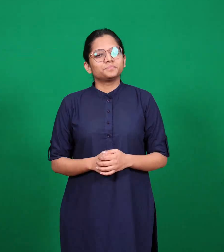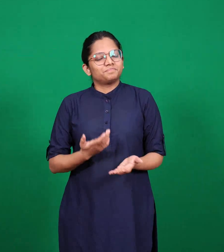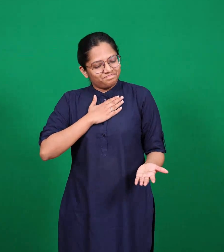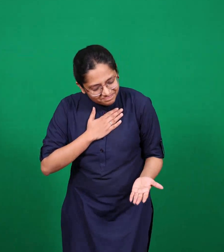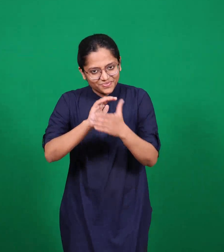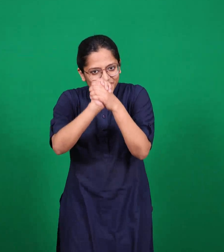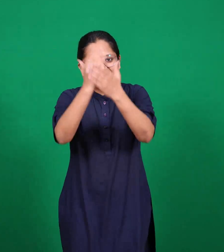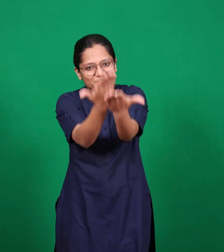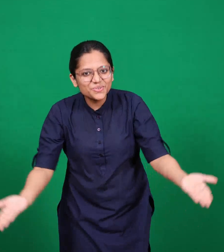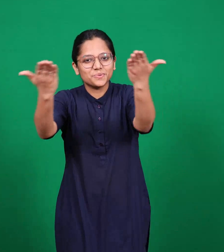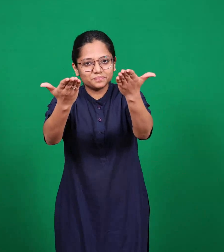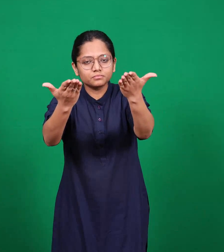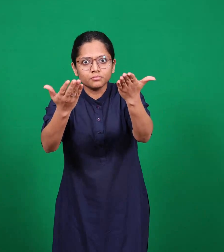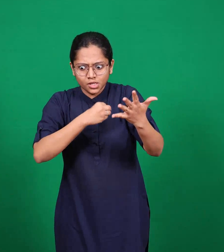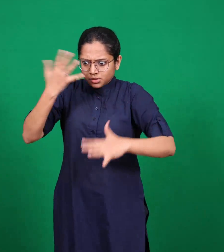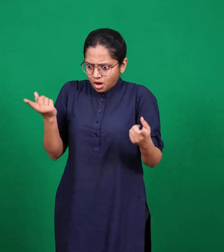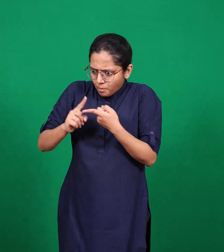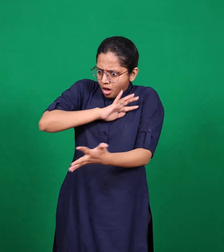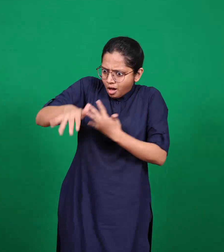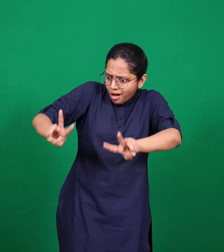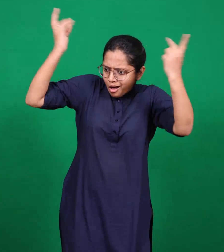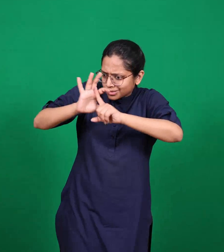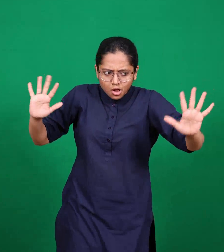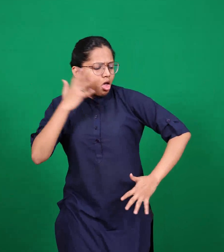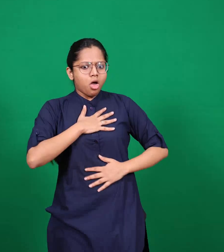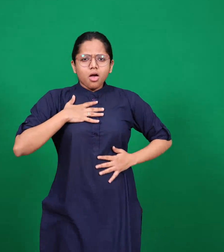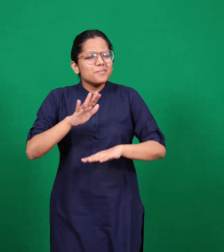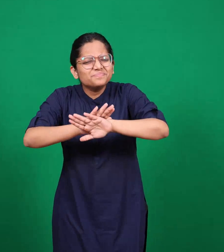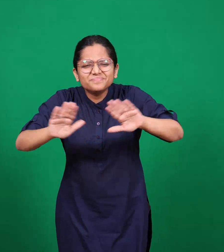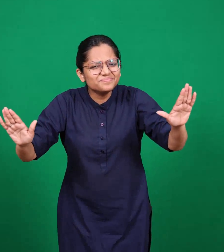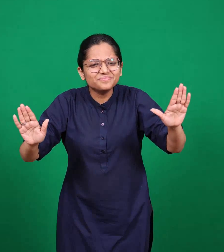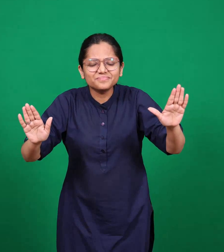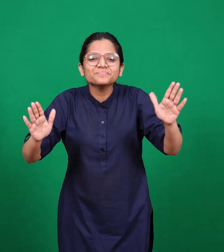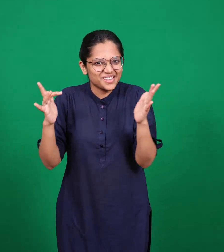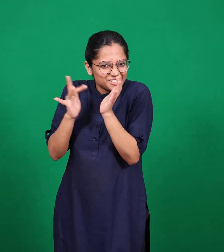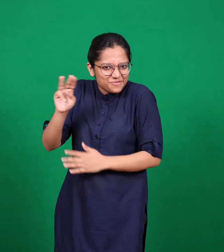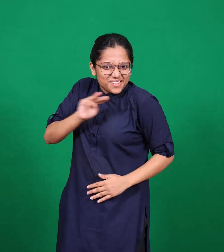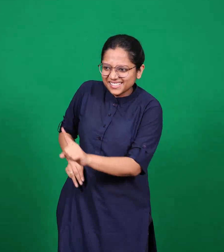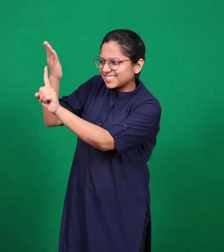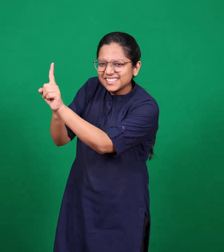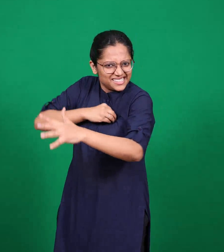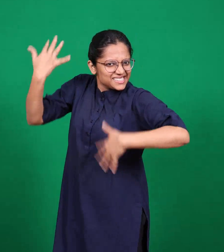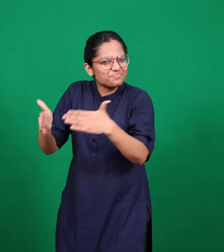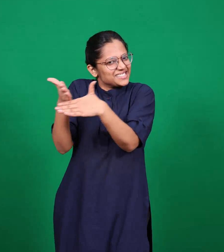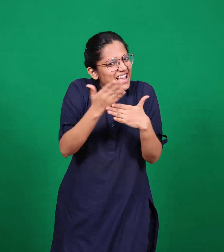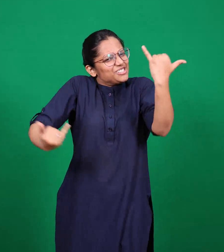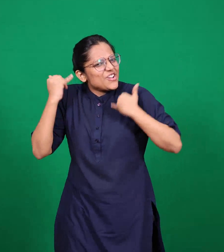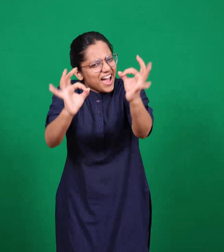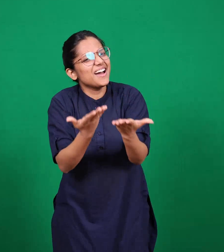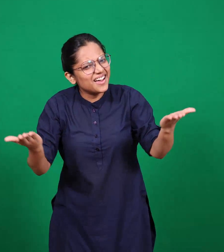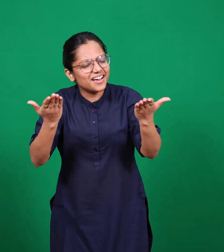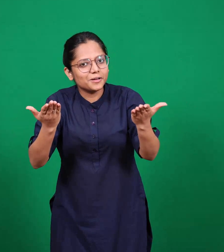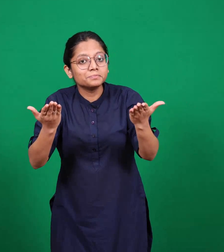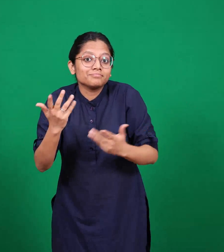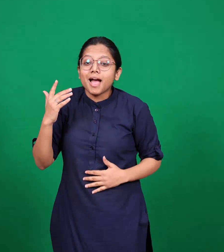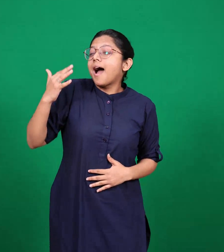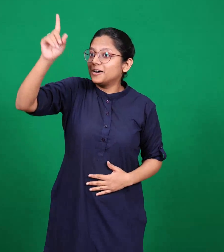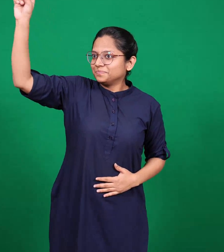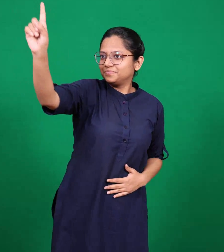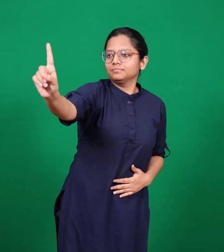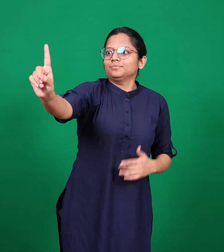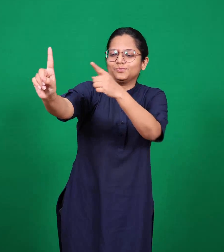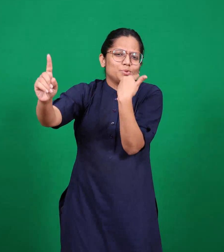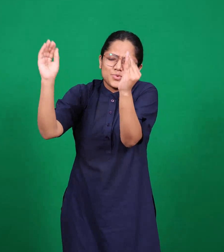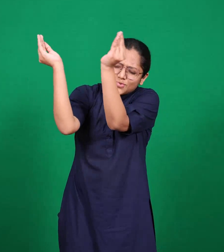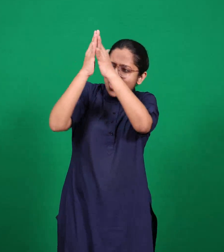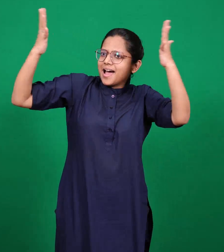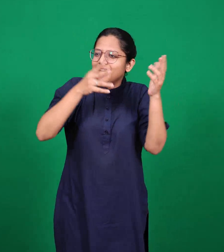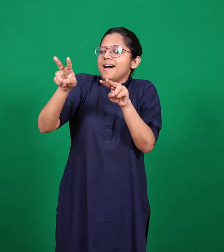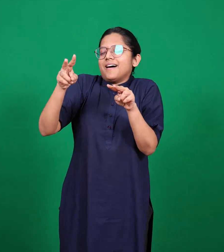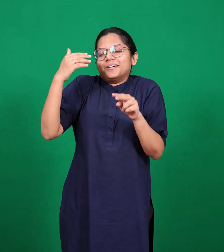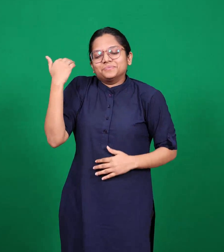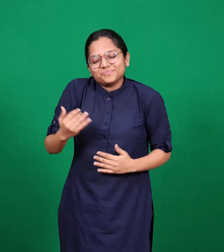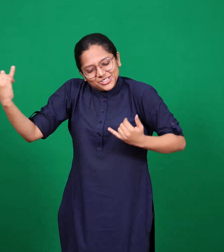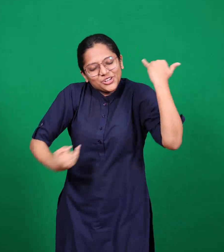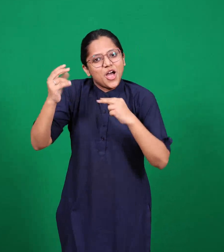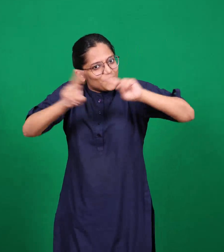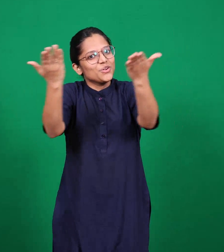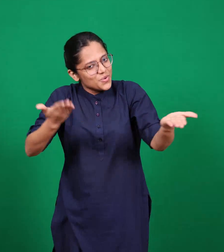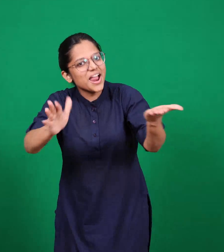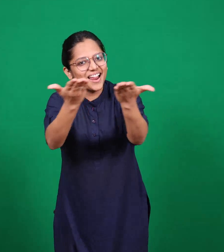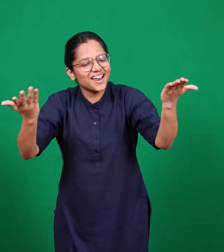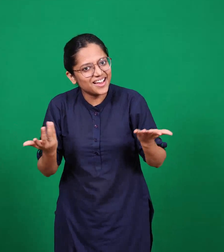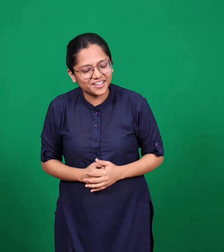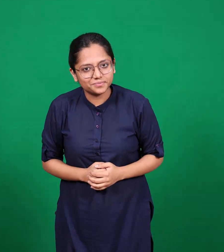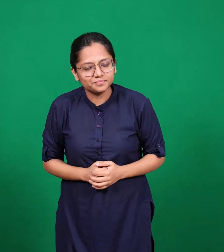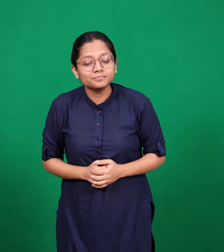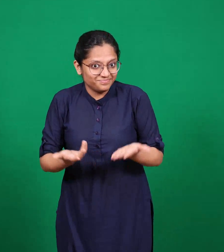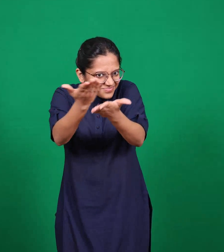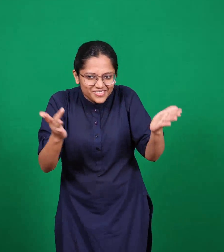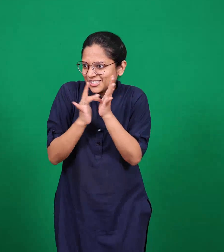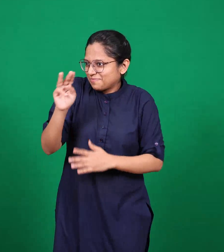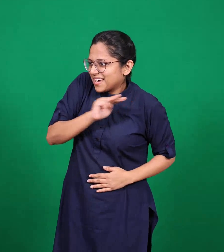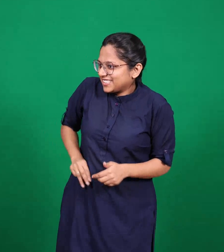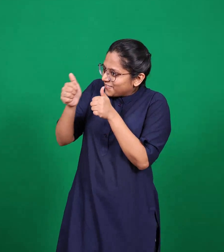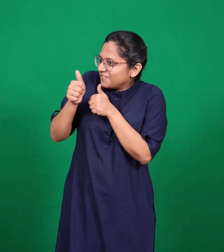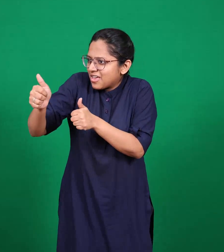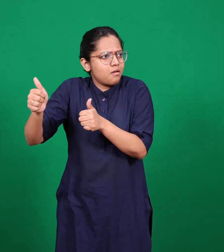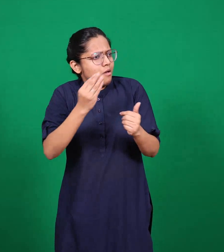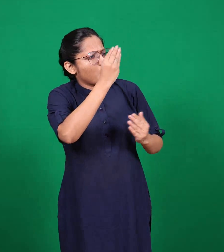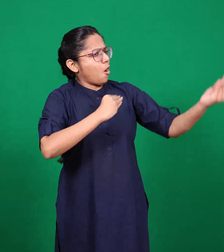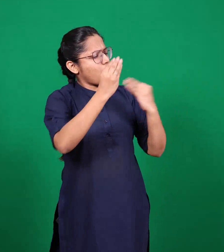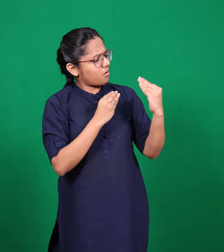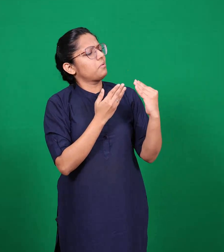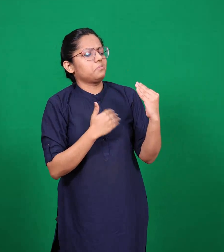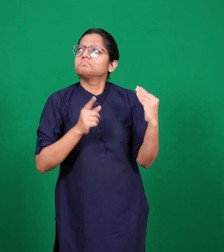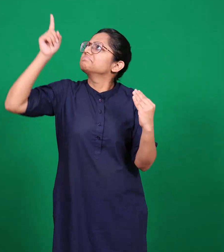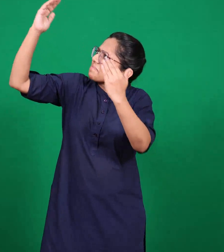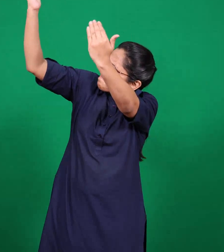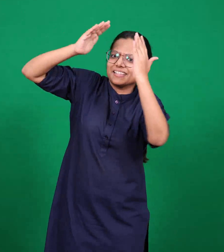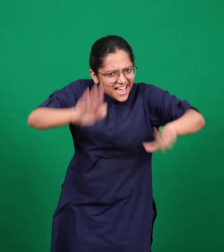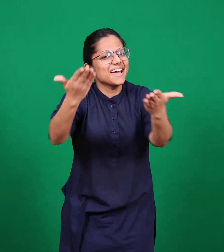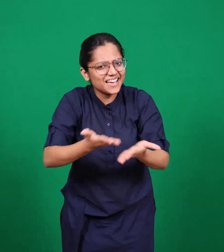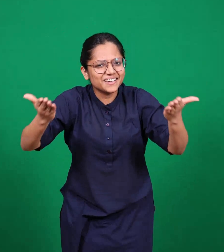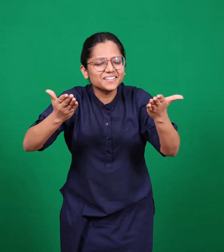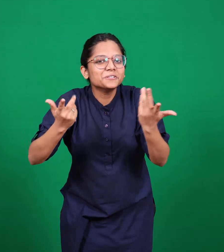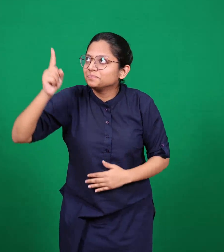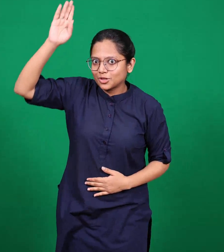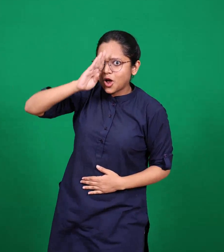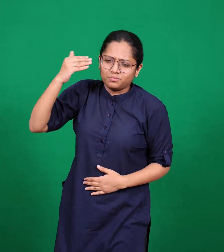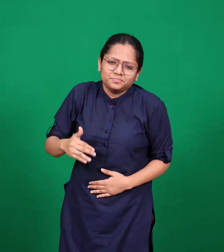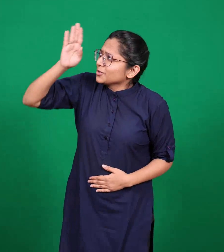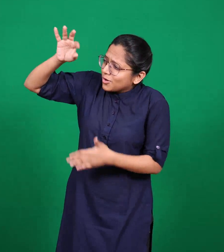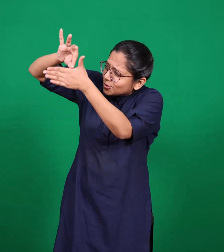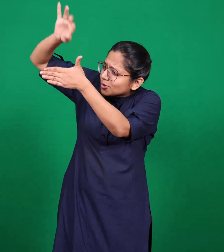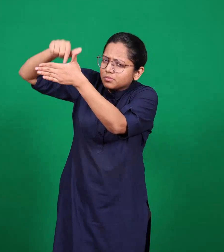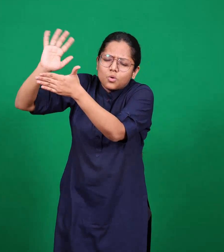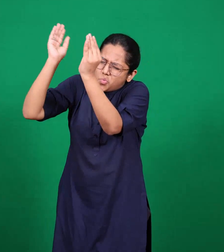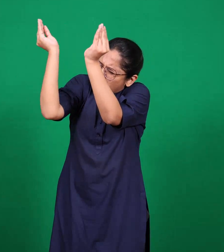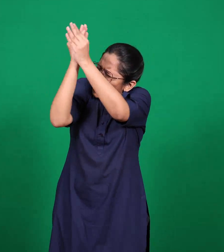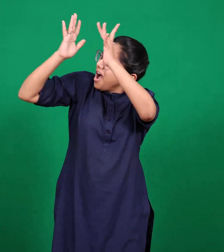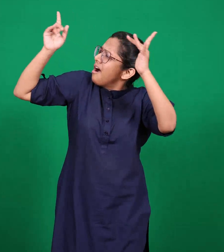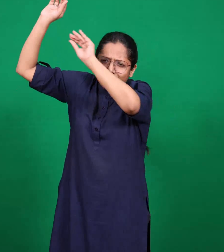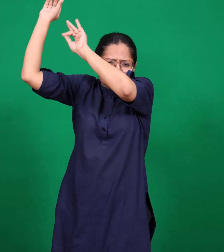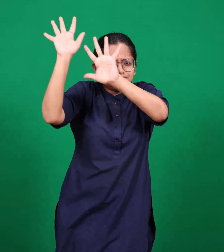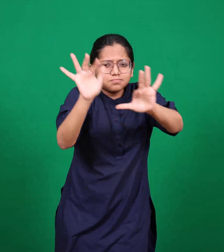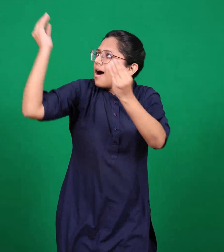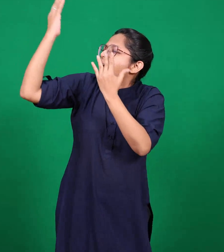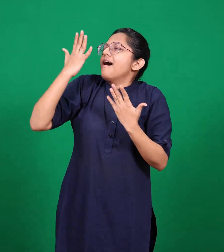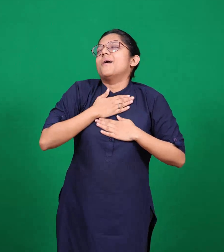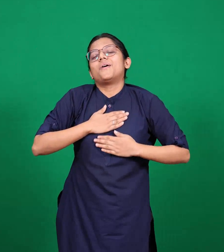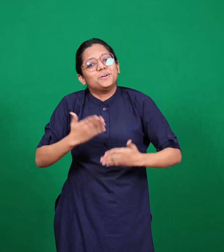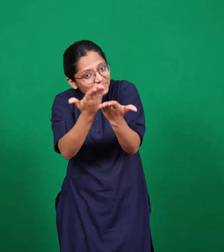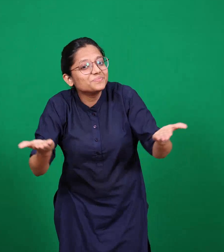Beloved, do not be surprised at the fiery trial that has come upon you, as though something strange were happening to you. But rejoice that you share in the sufferings of Christ, so that you may be overjoyed at the revelation of His glory.